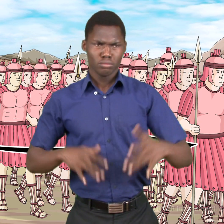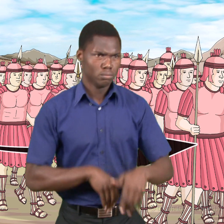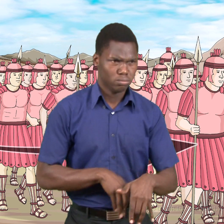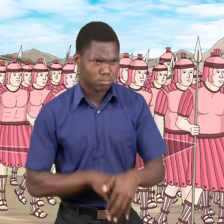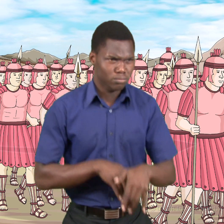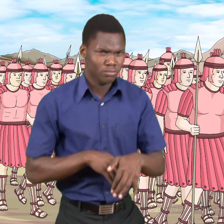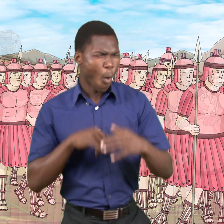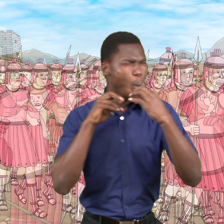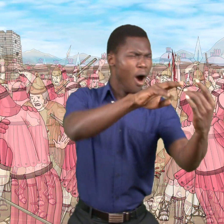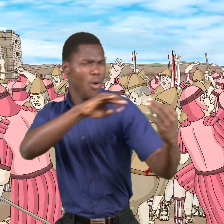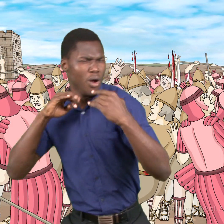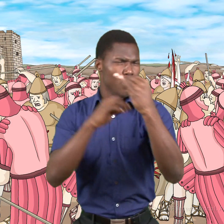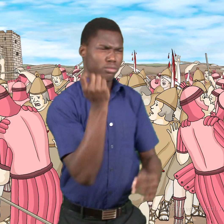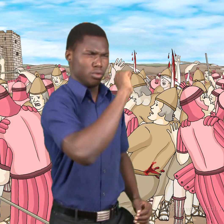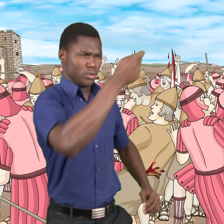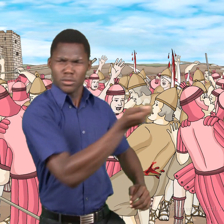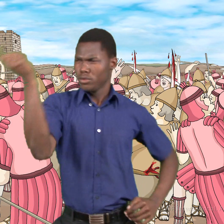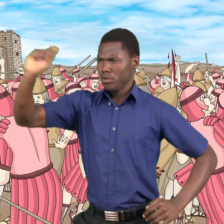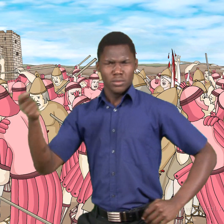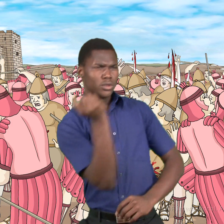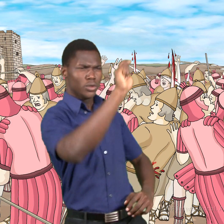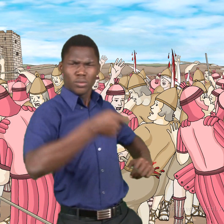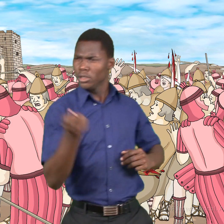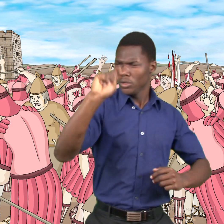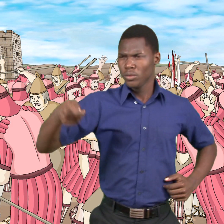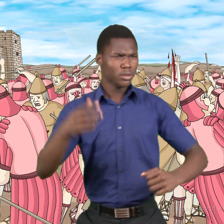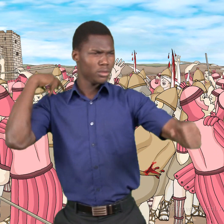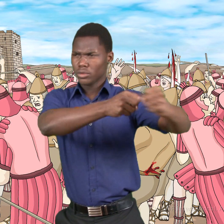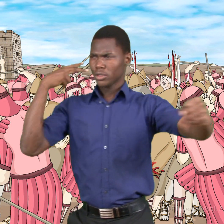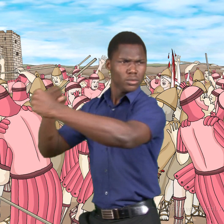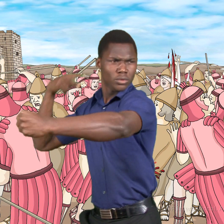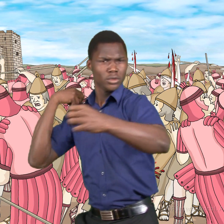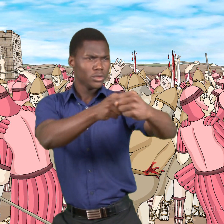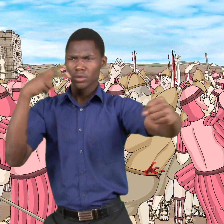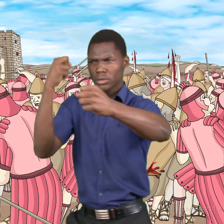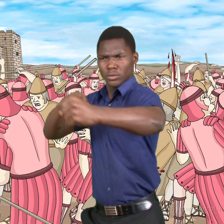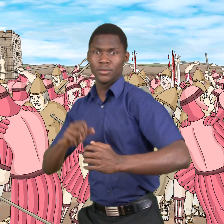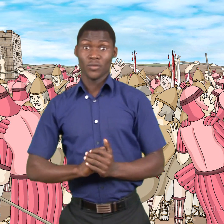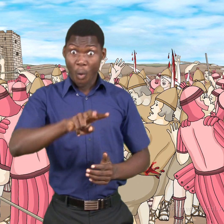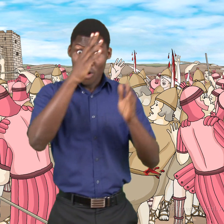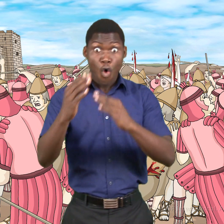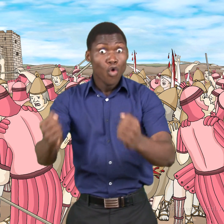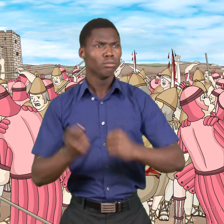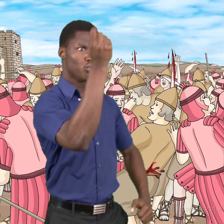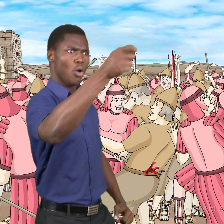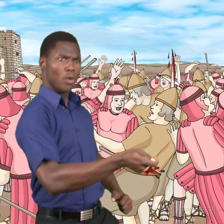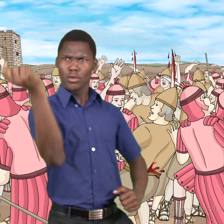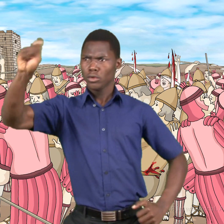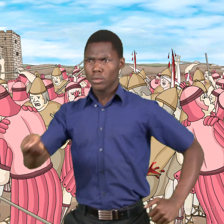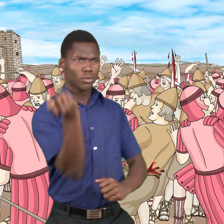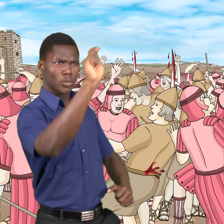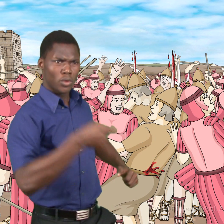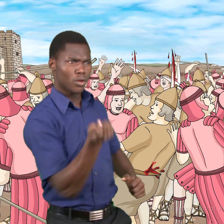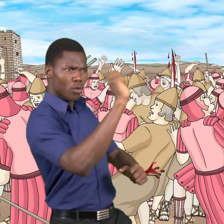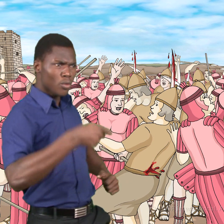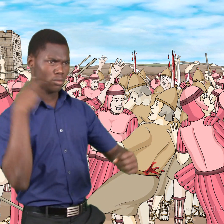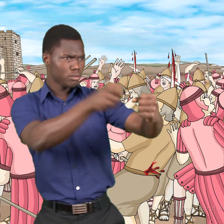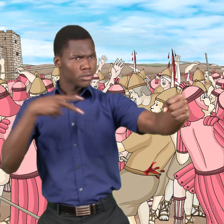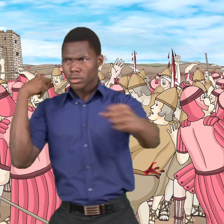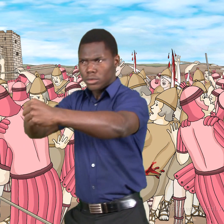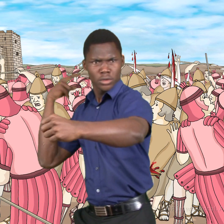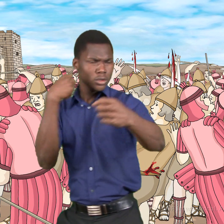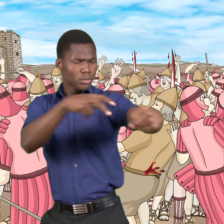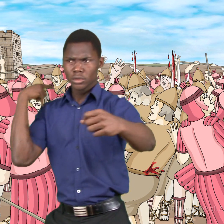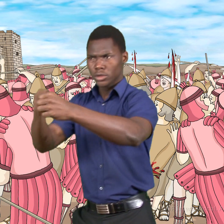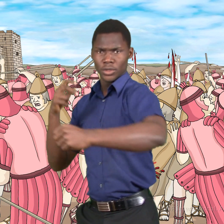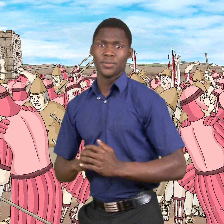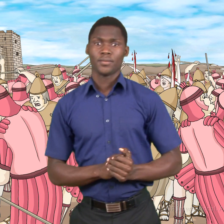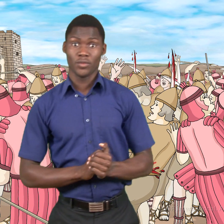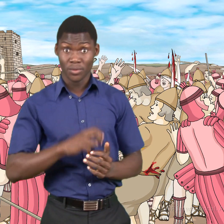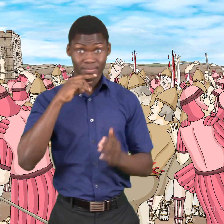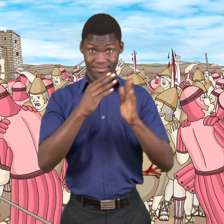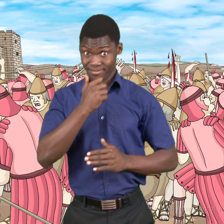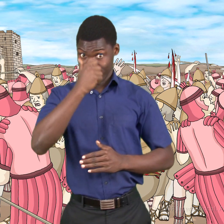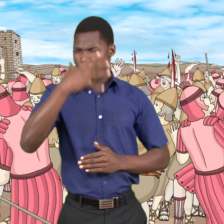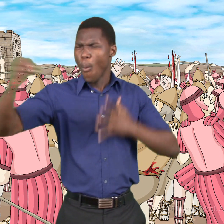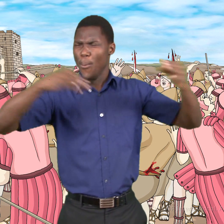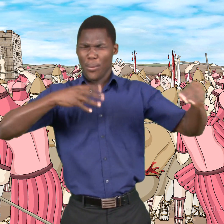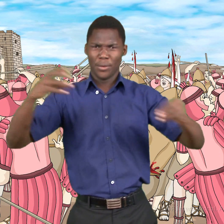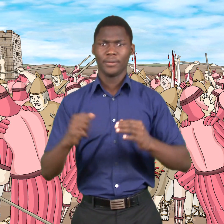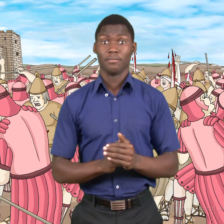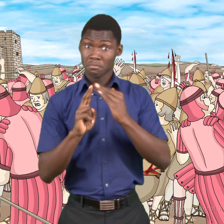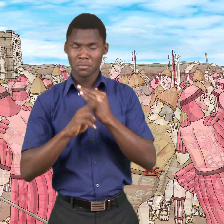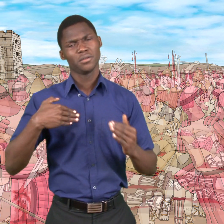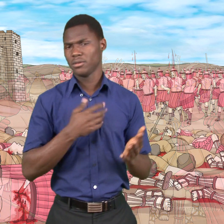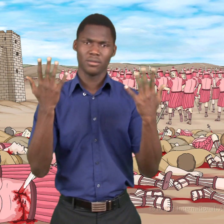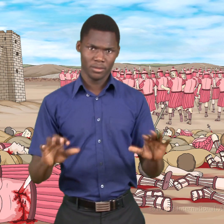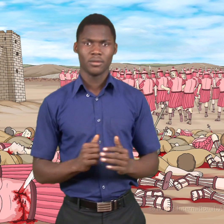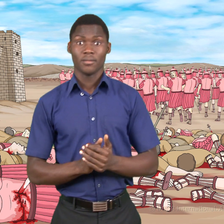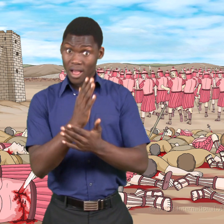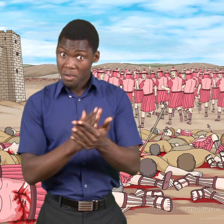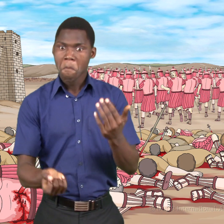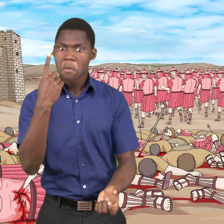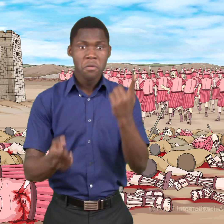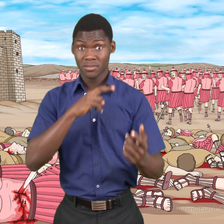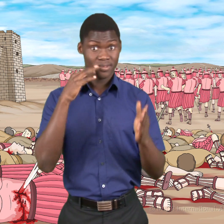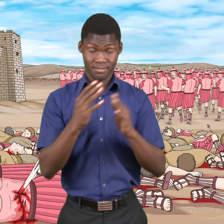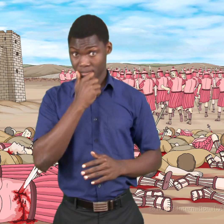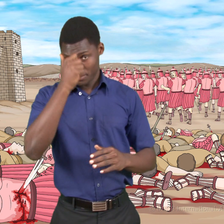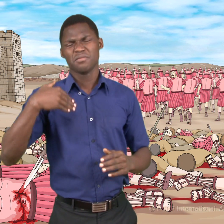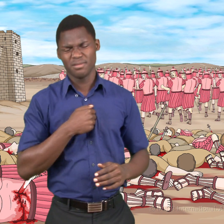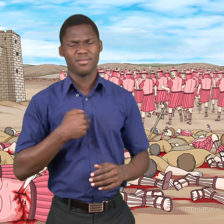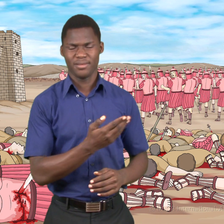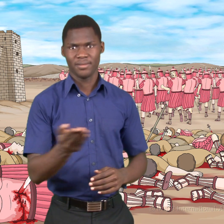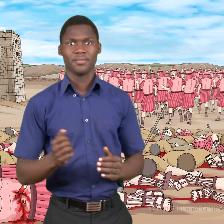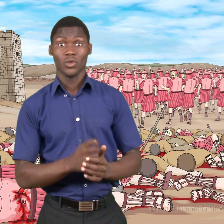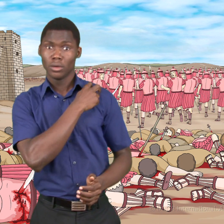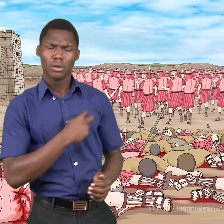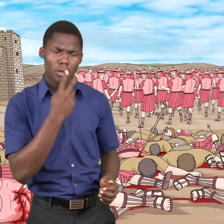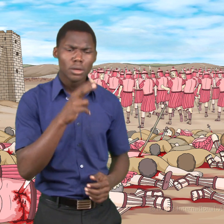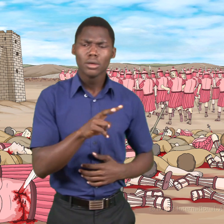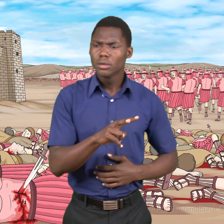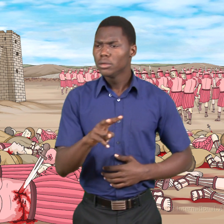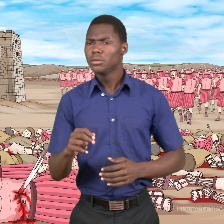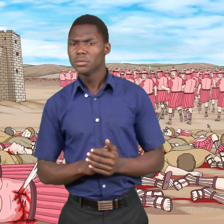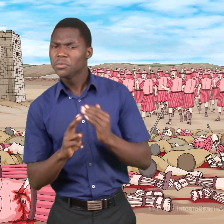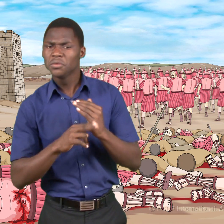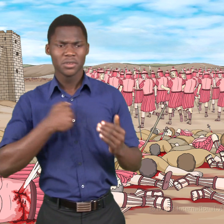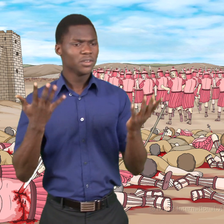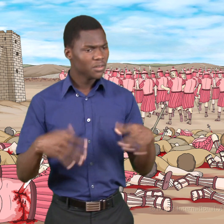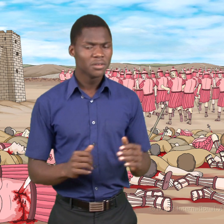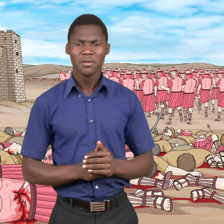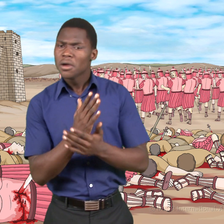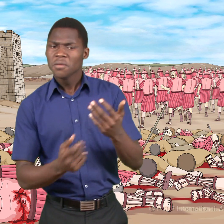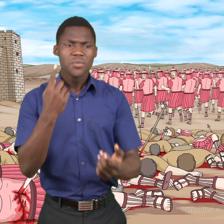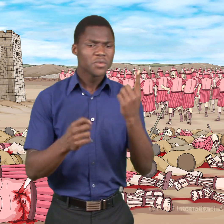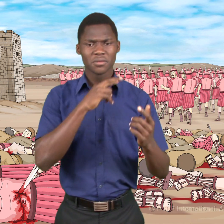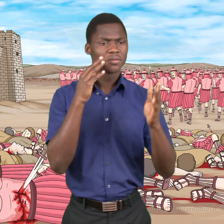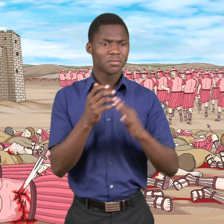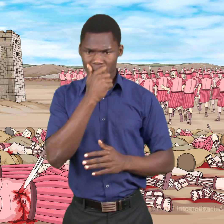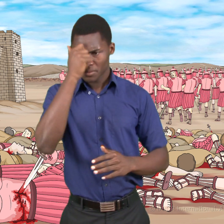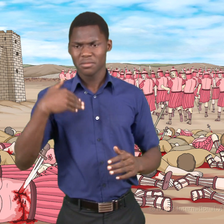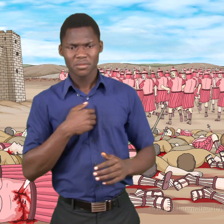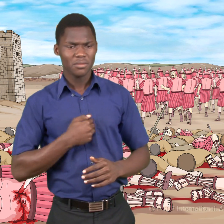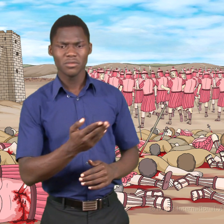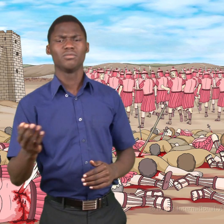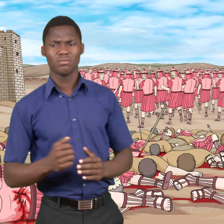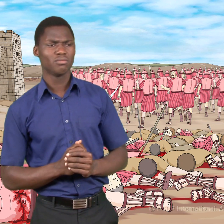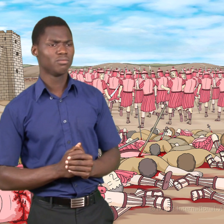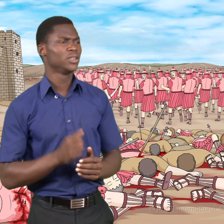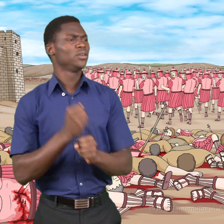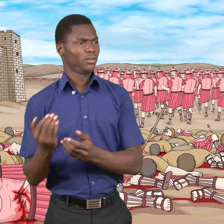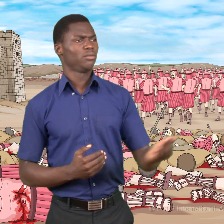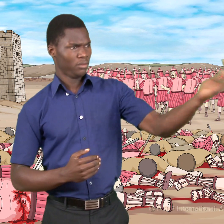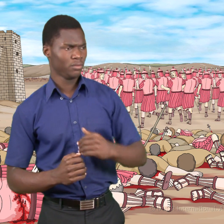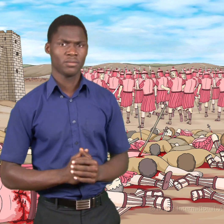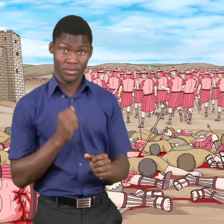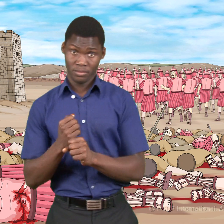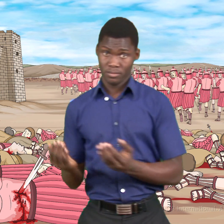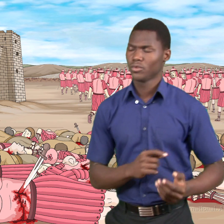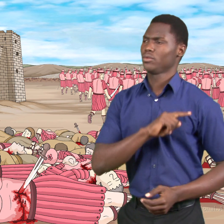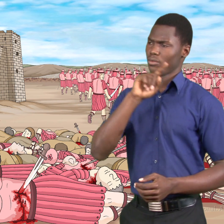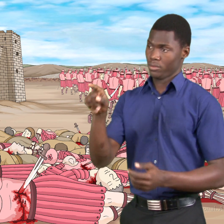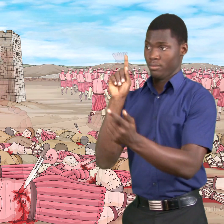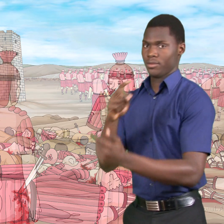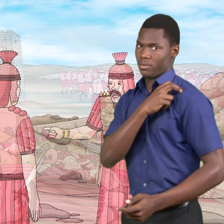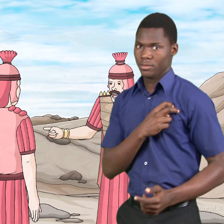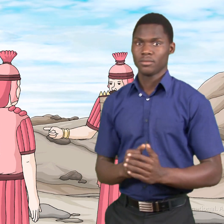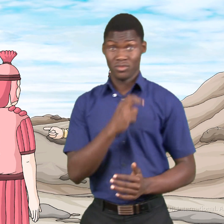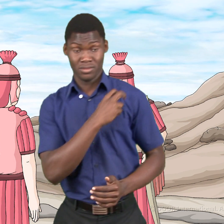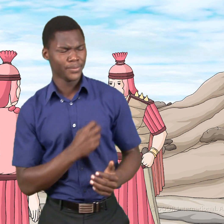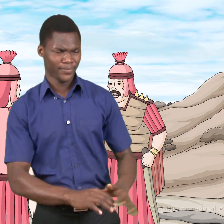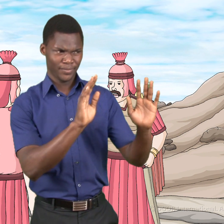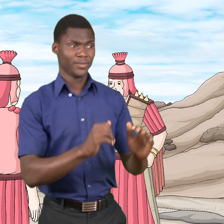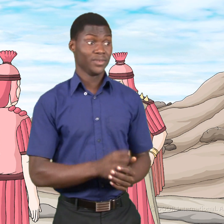And when the men of the city came out and fought against Joab, some of David’s servants fell, and Uriah the Hittite also died.